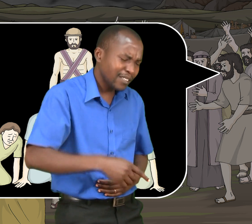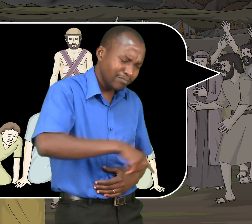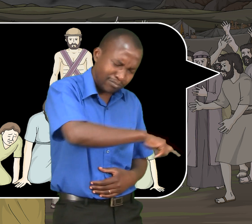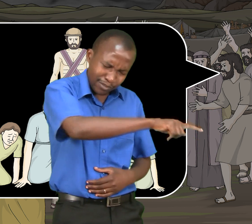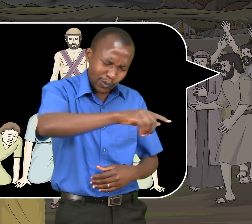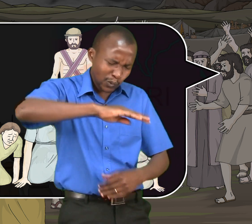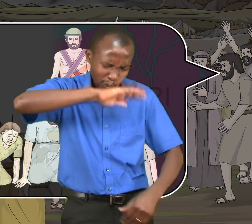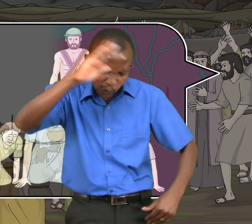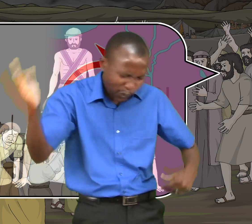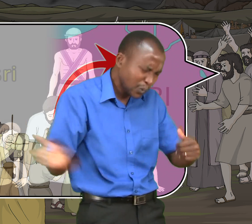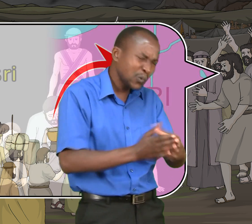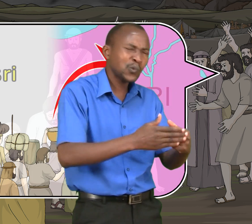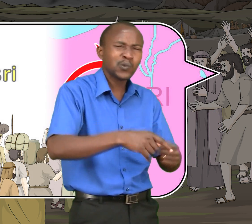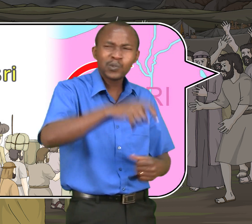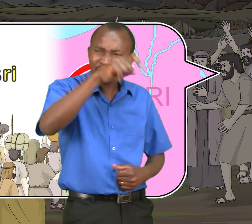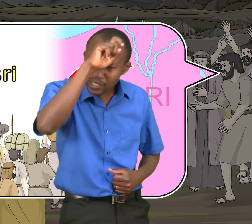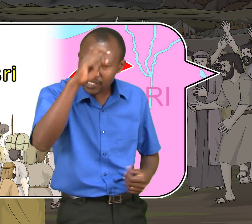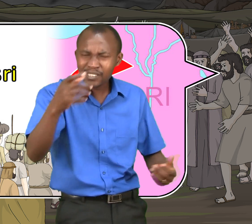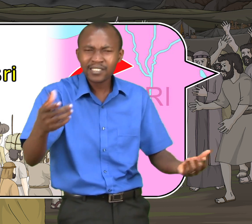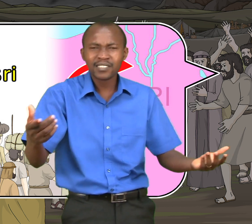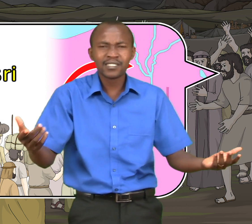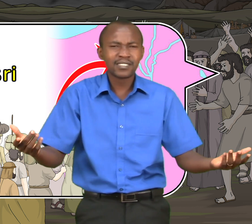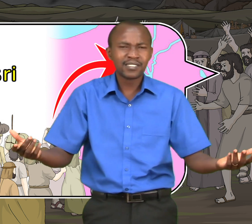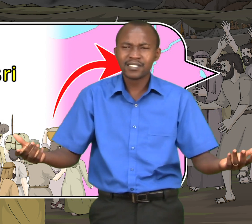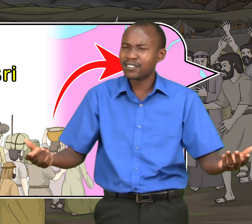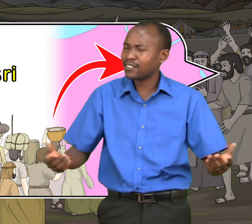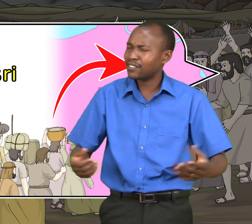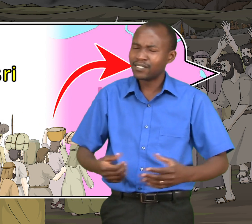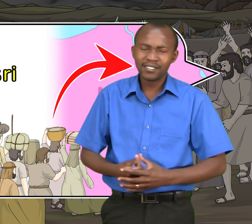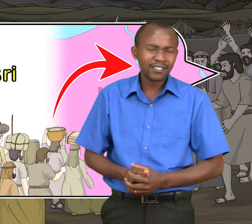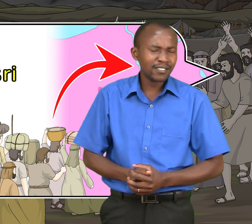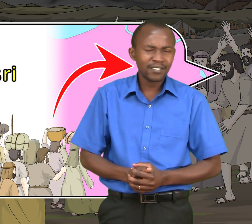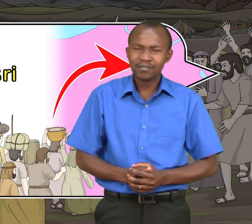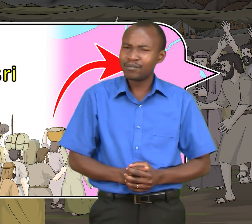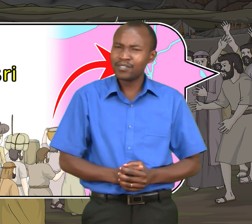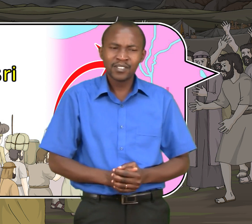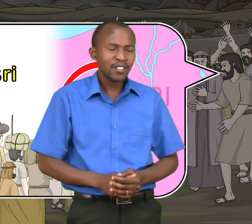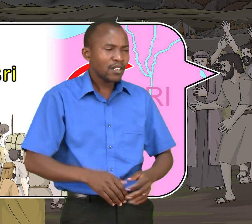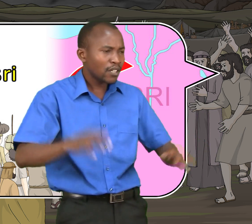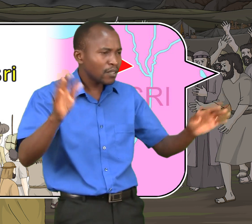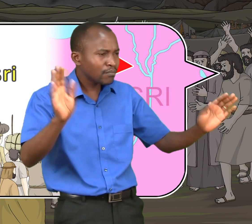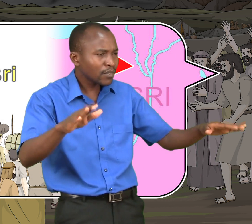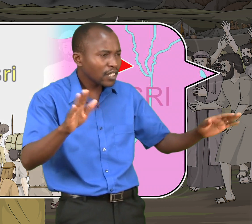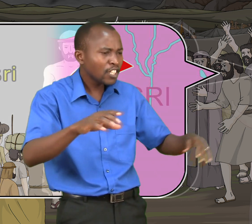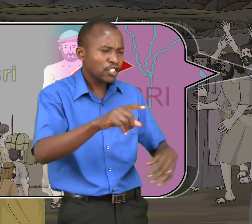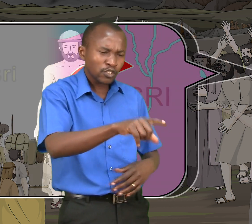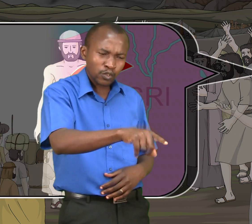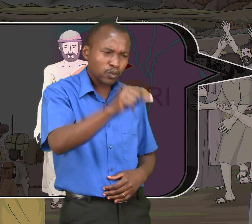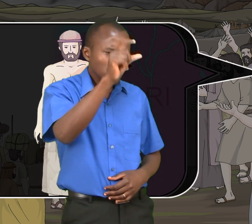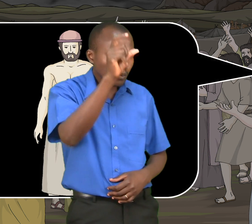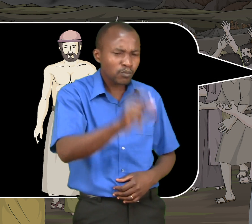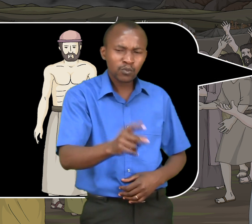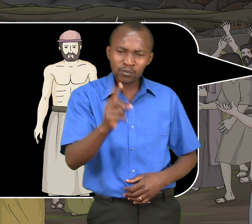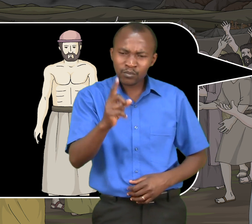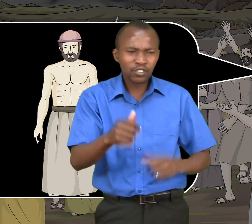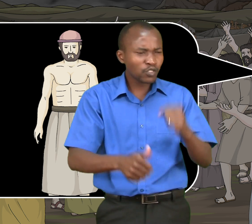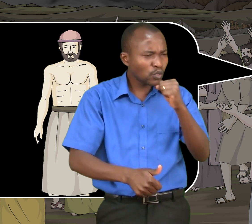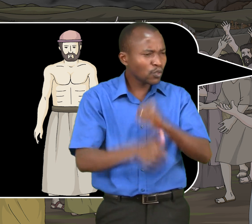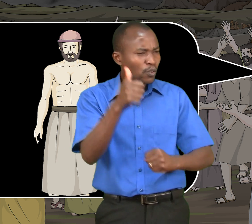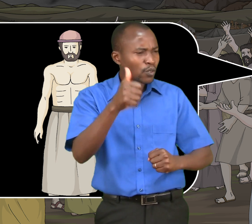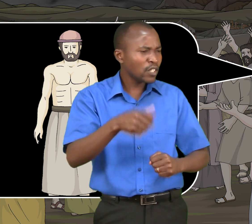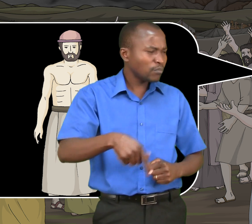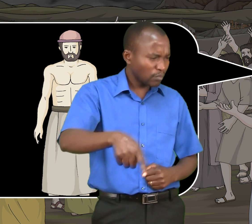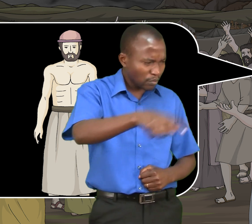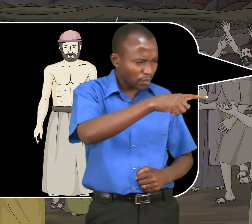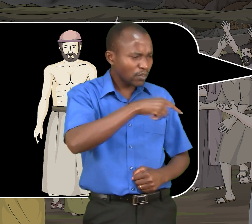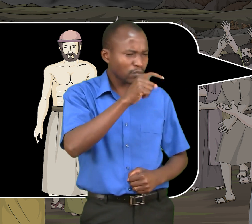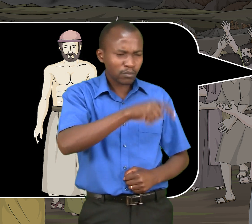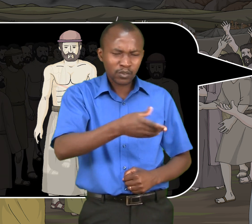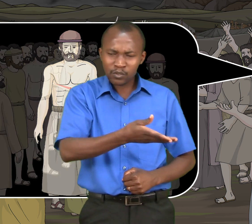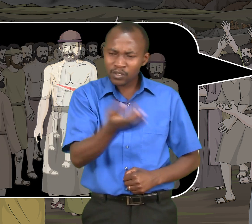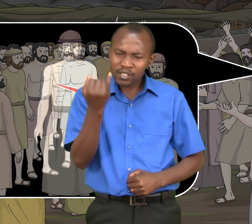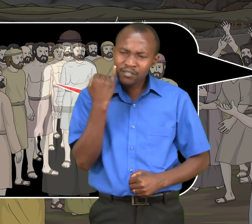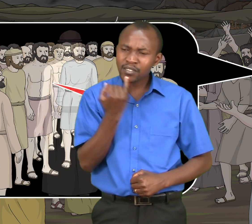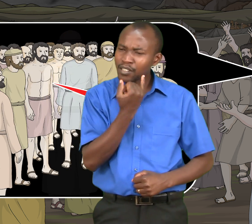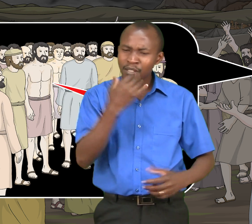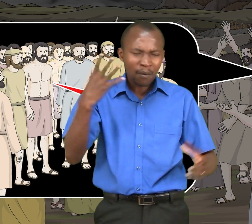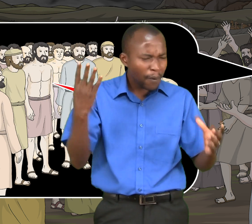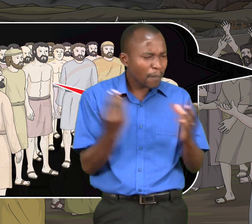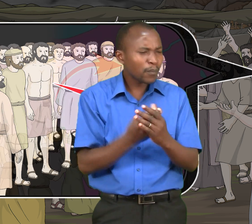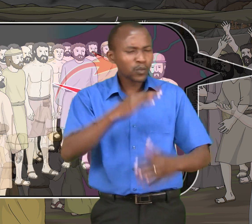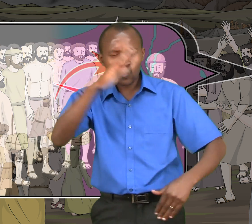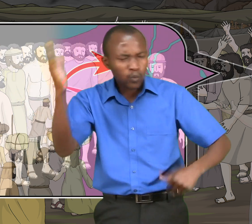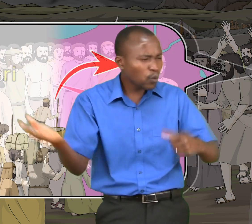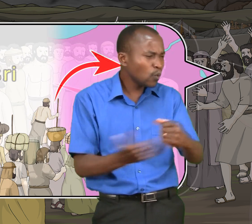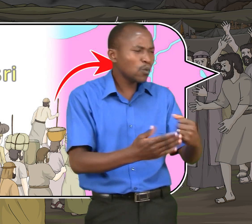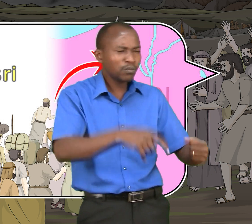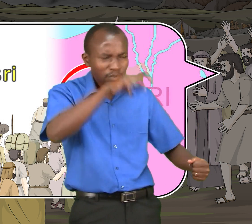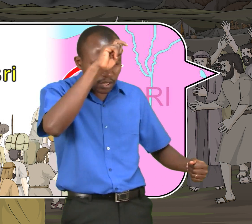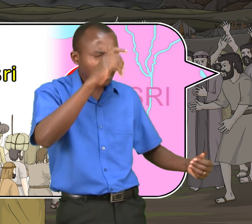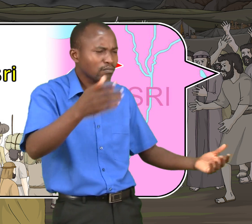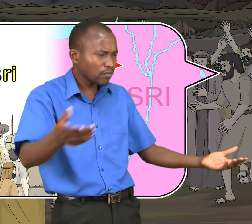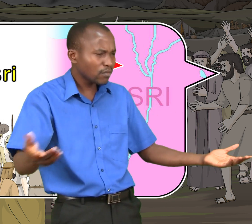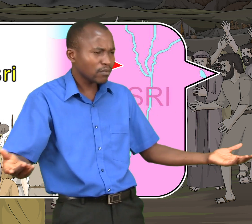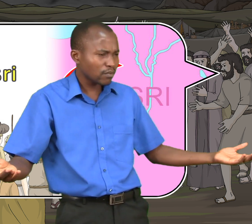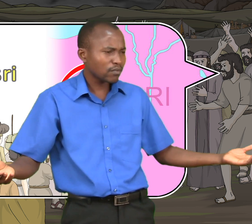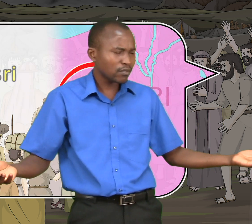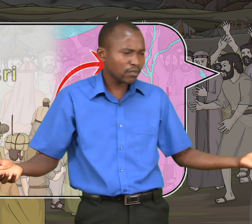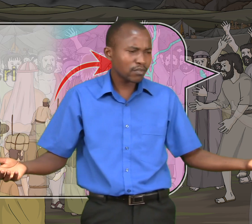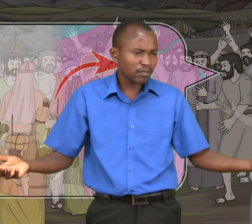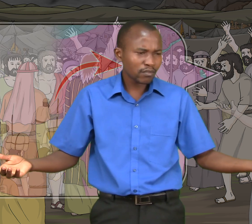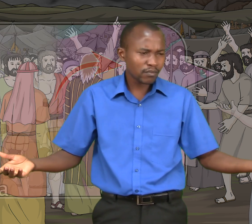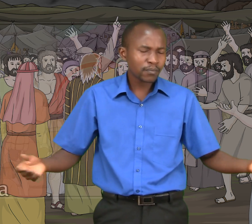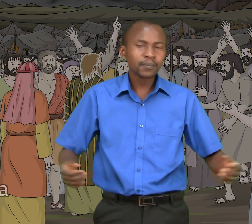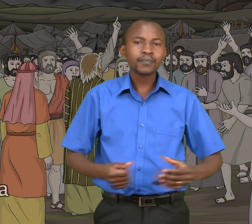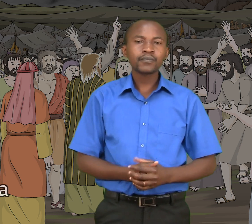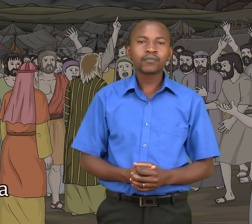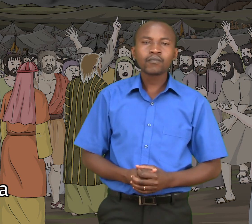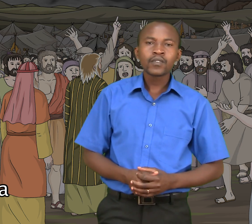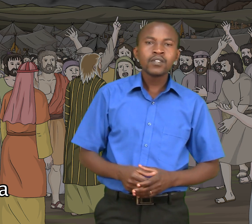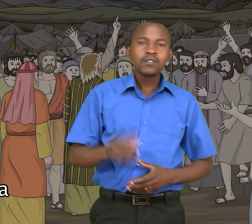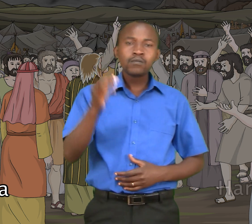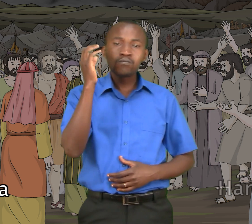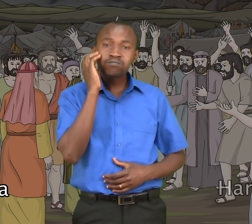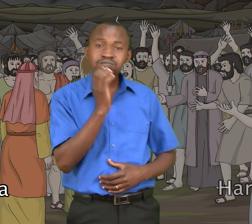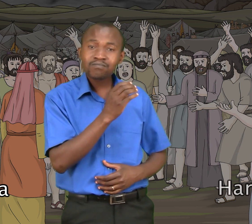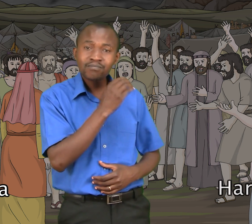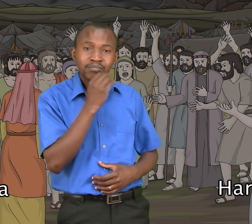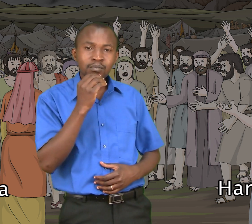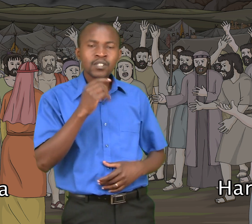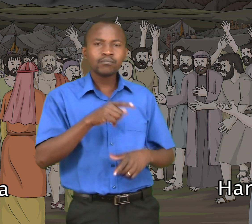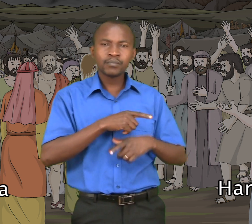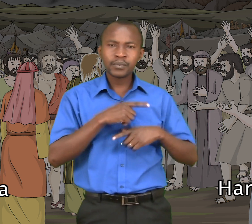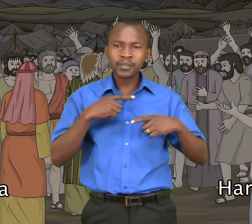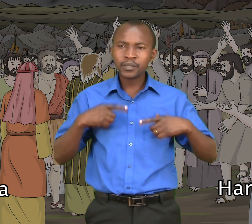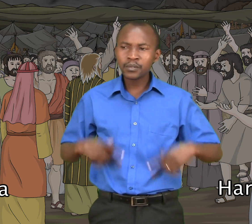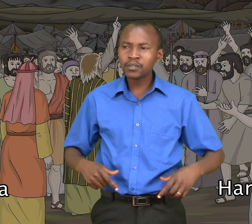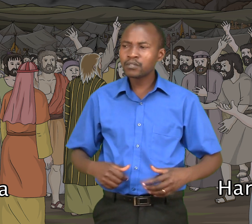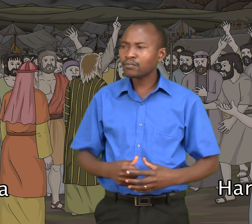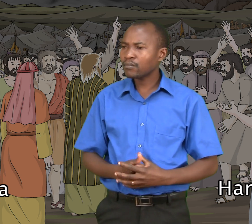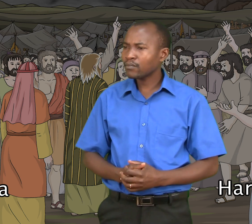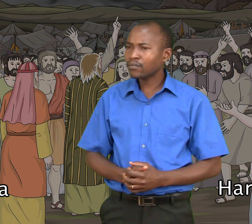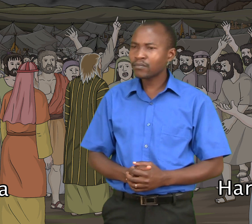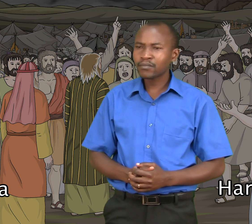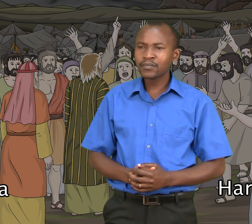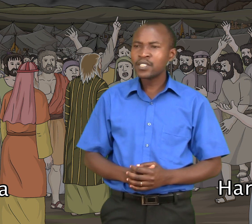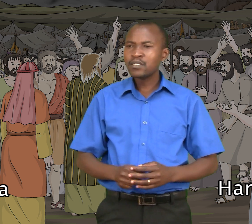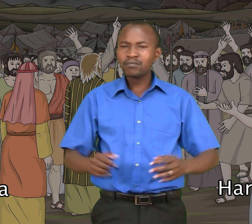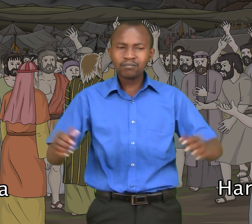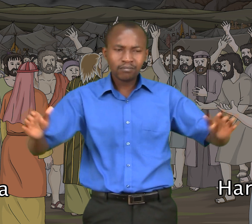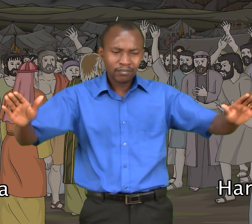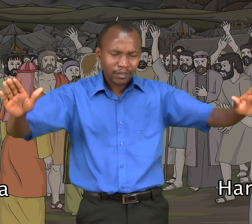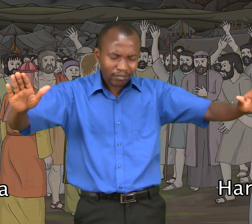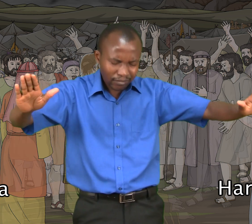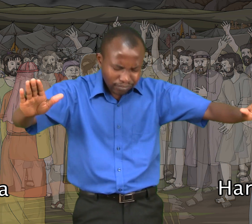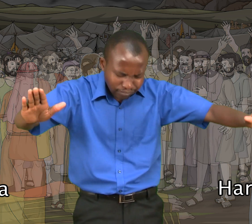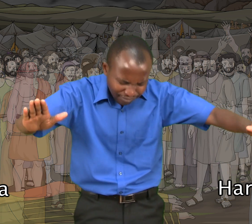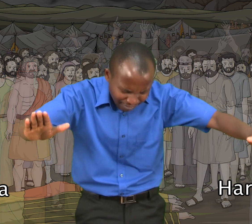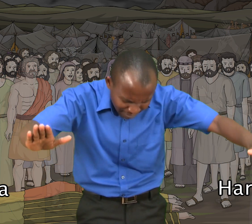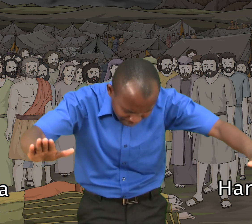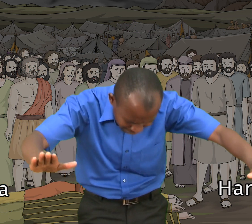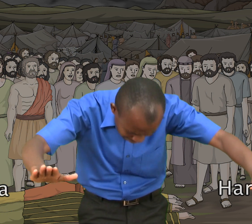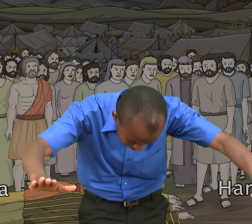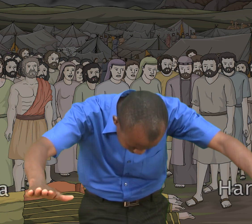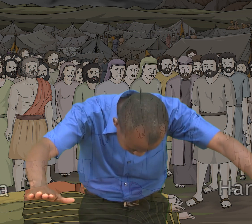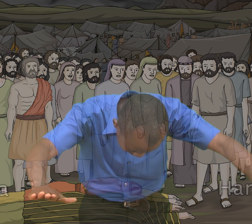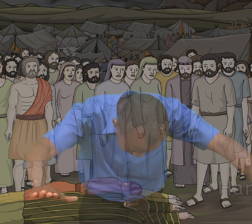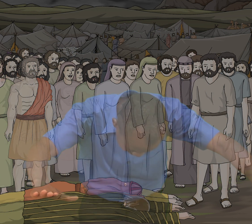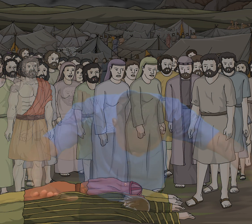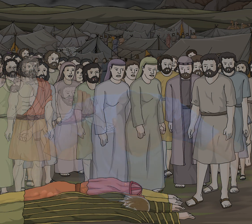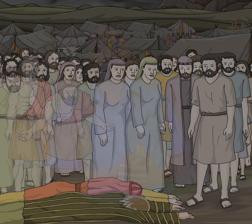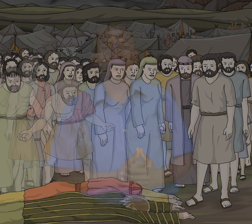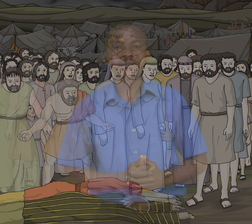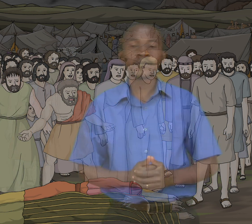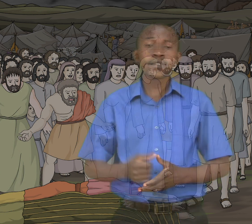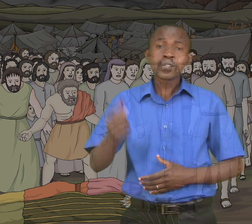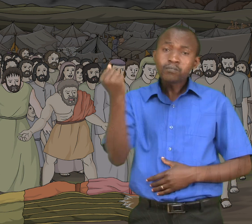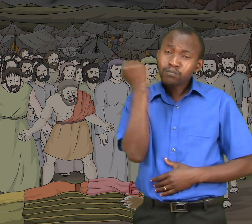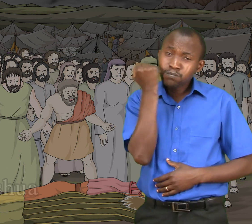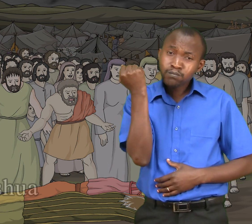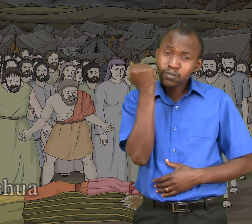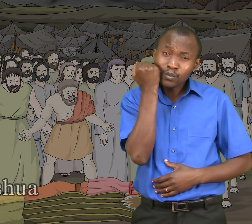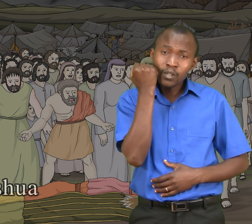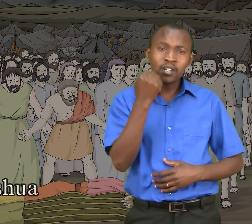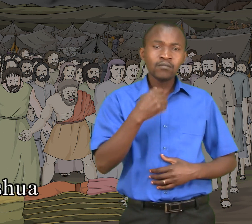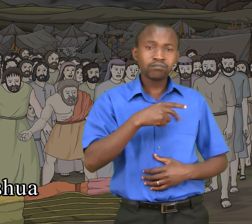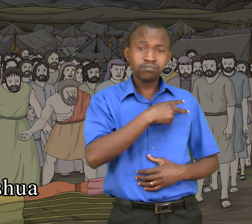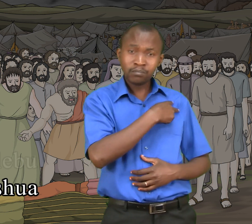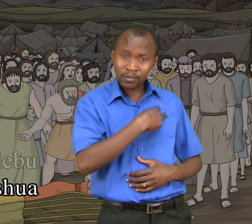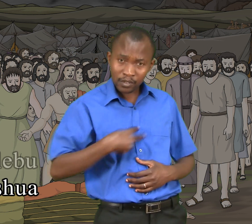Would it not be better for us to go back to Egypt?” So they said to one another, “Let us appoint a leader and return to Egypt.” Then Moses and Aaron fell facedown before the whole assembly of the congregation of Israel.